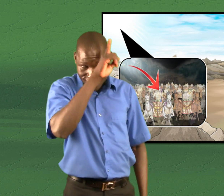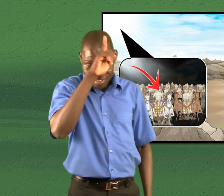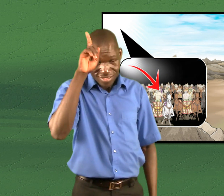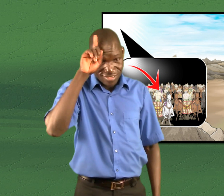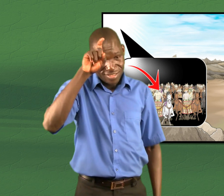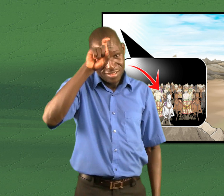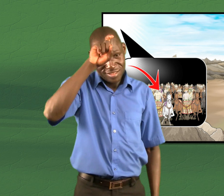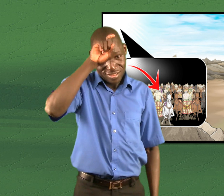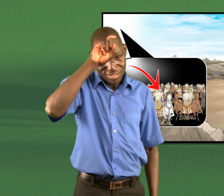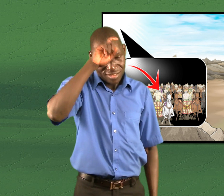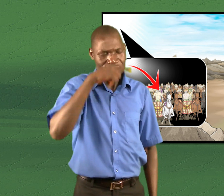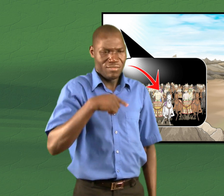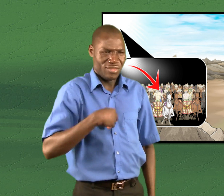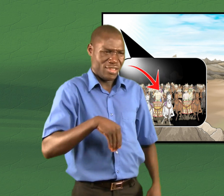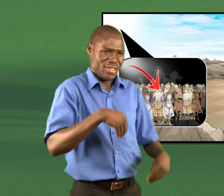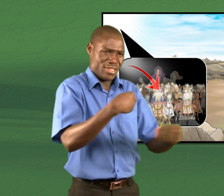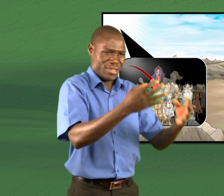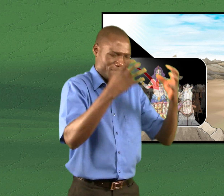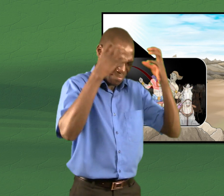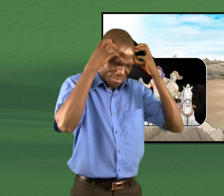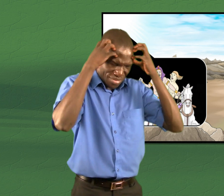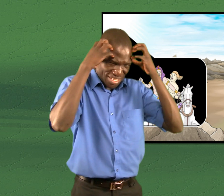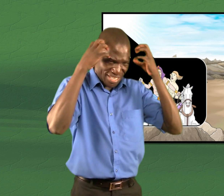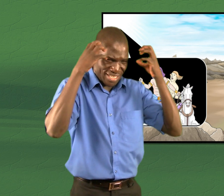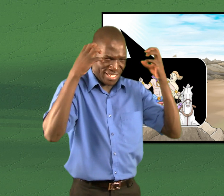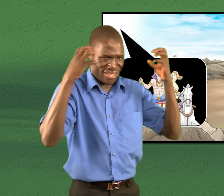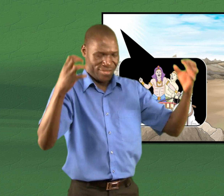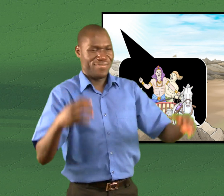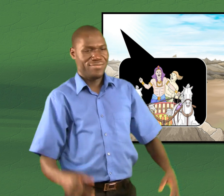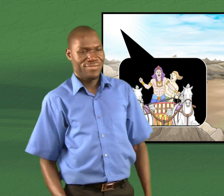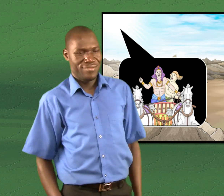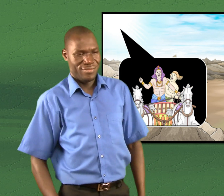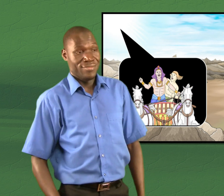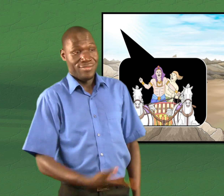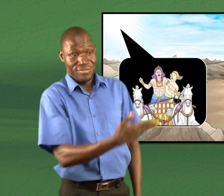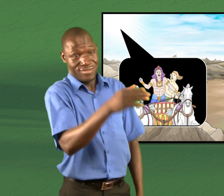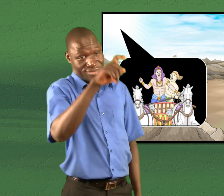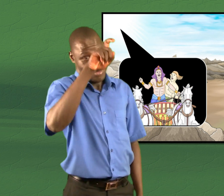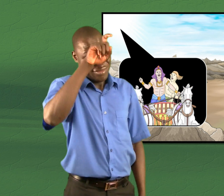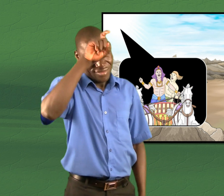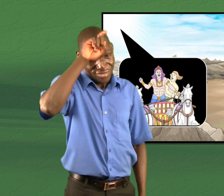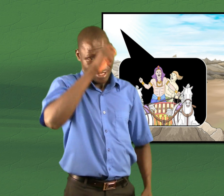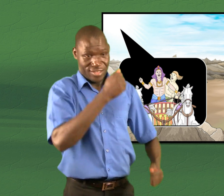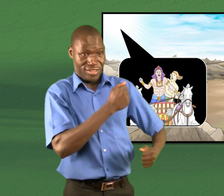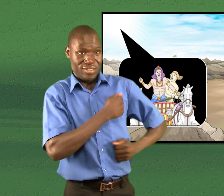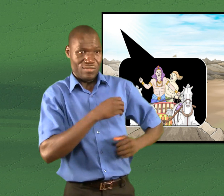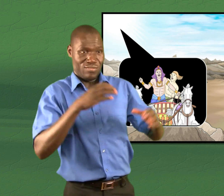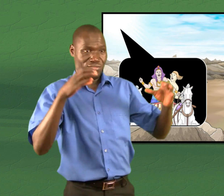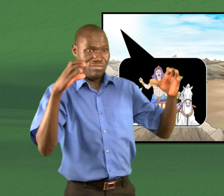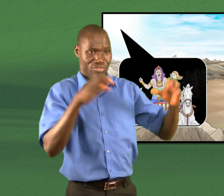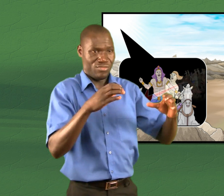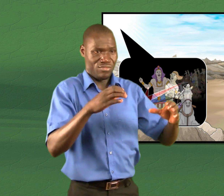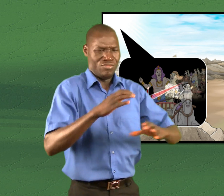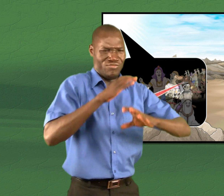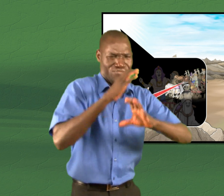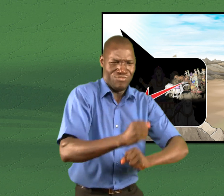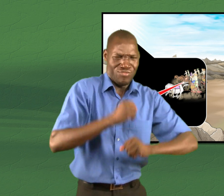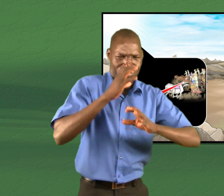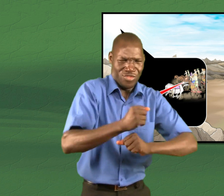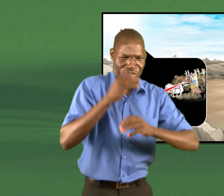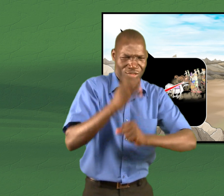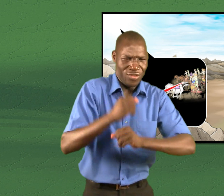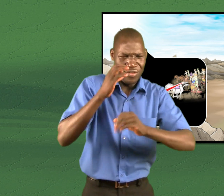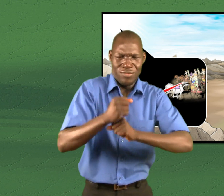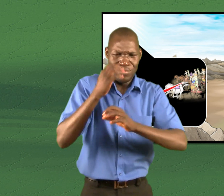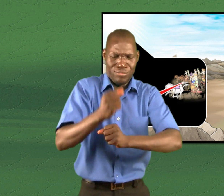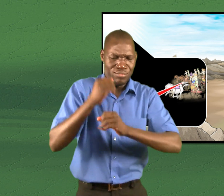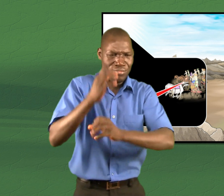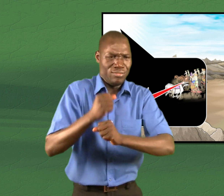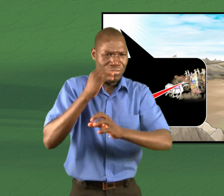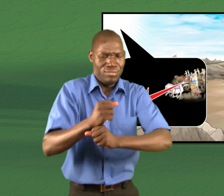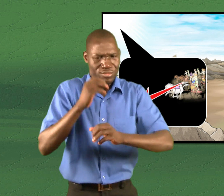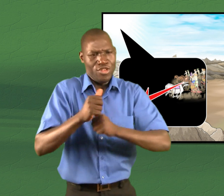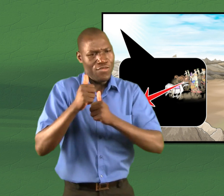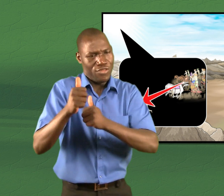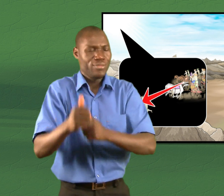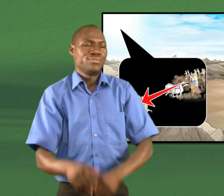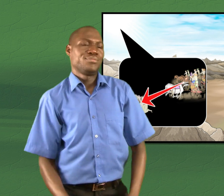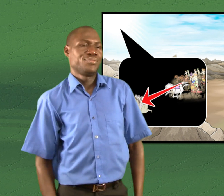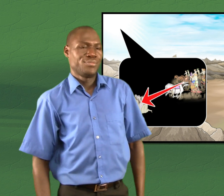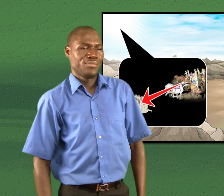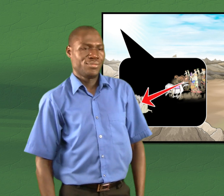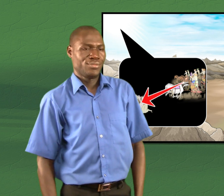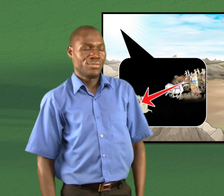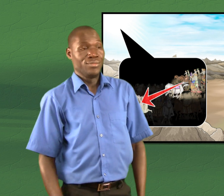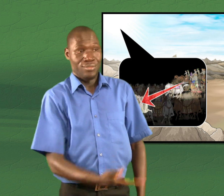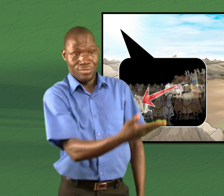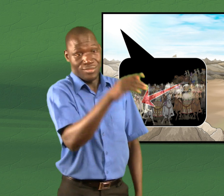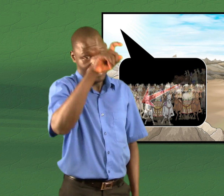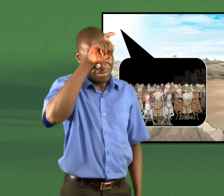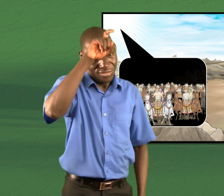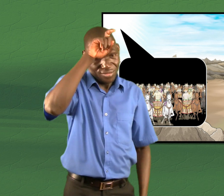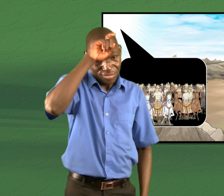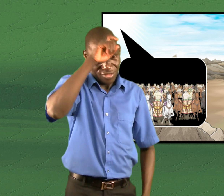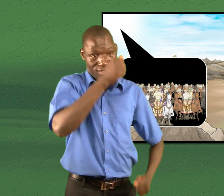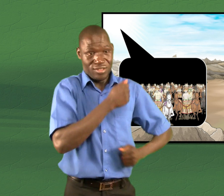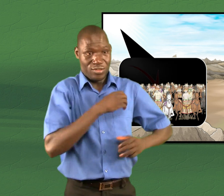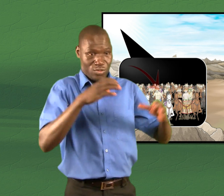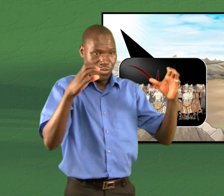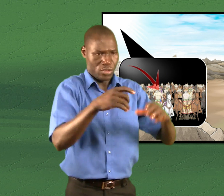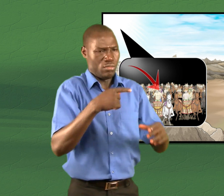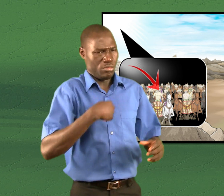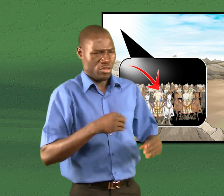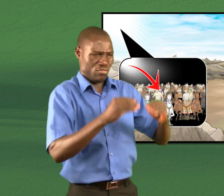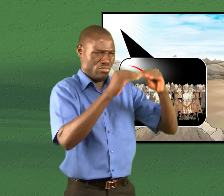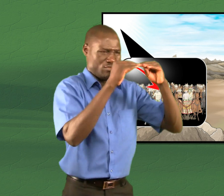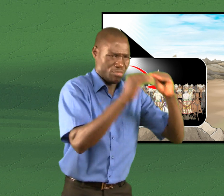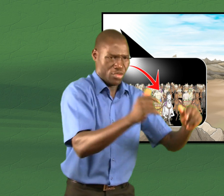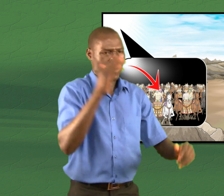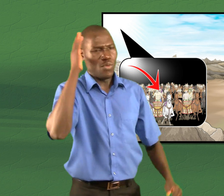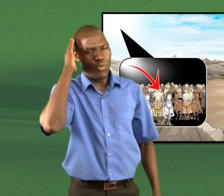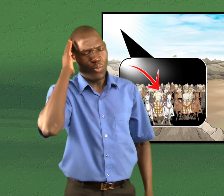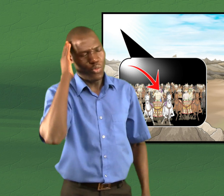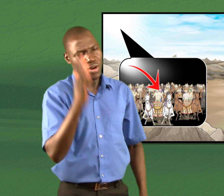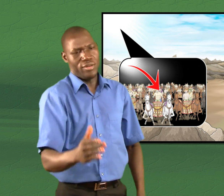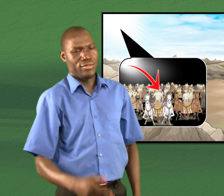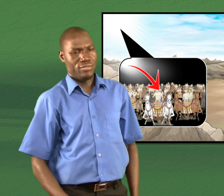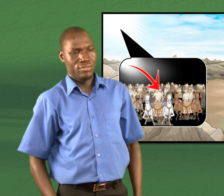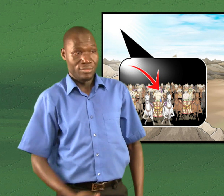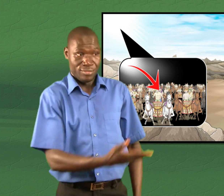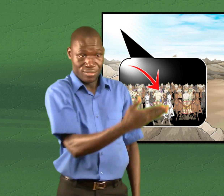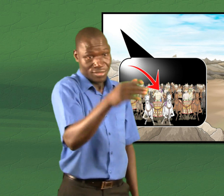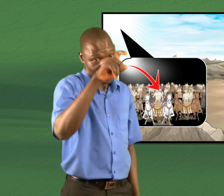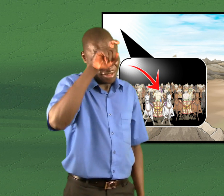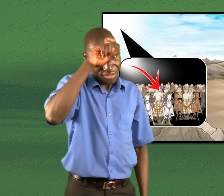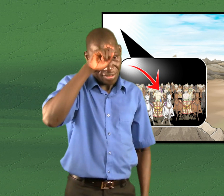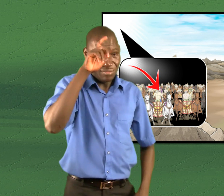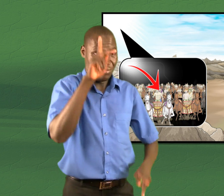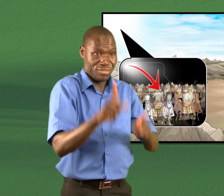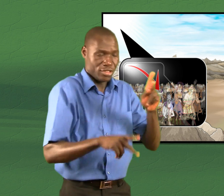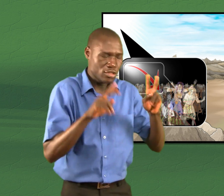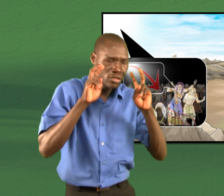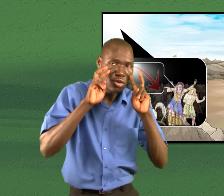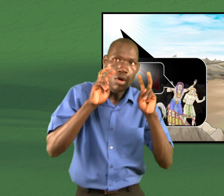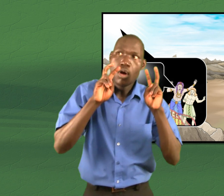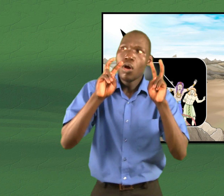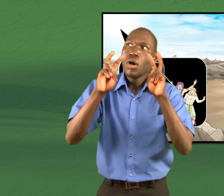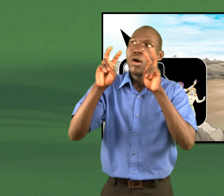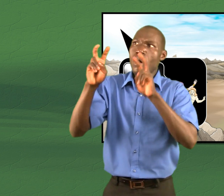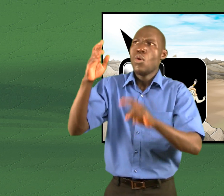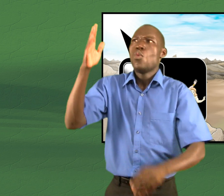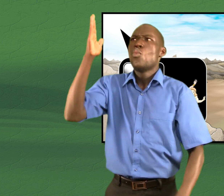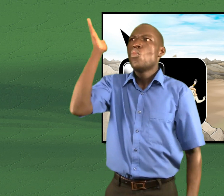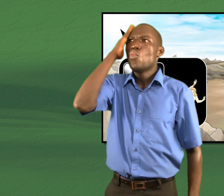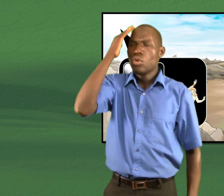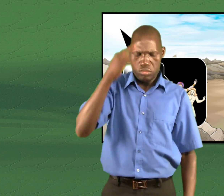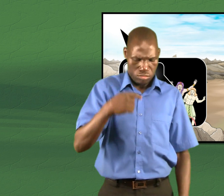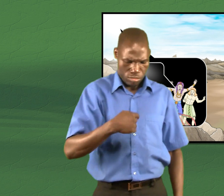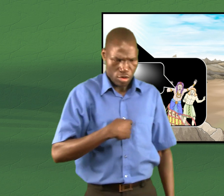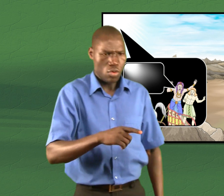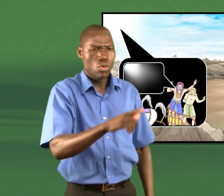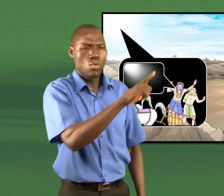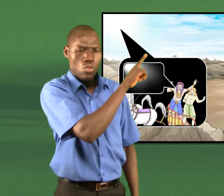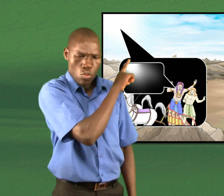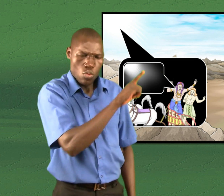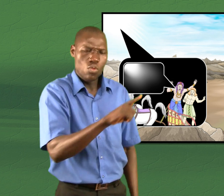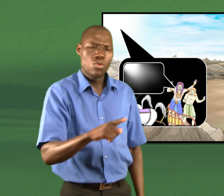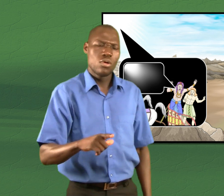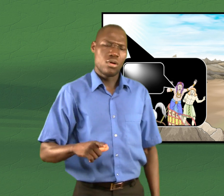And I will harden the hearts of the Egyptians so that they will go in after them.